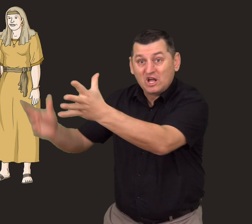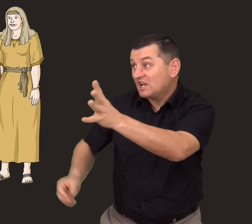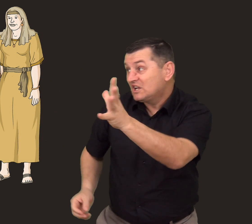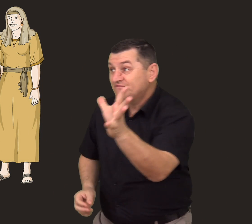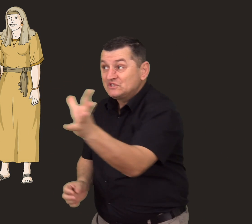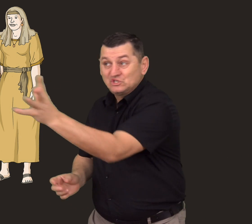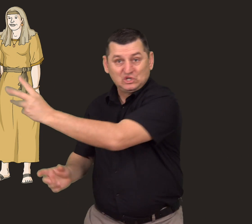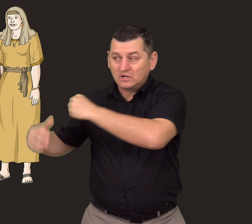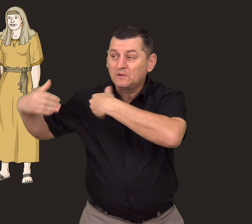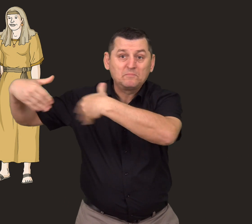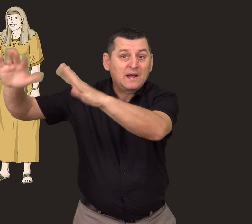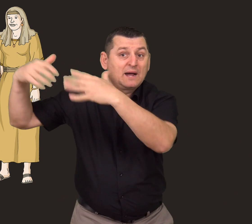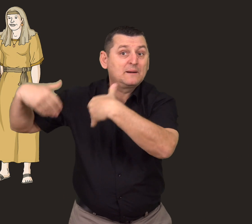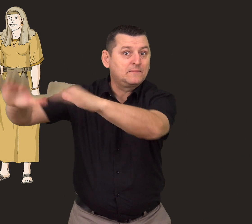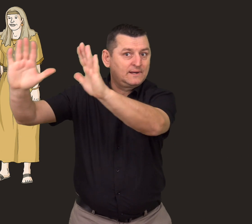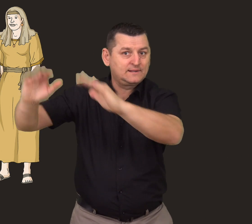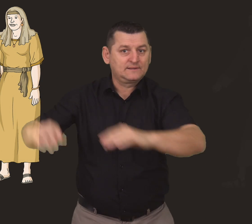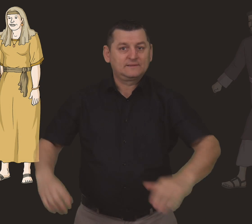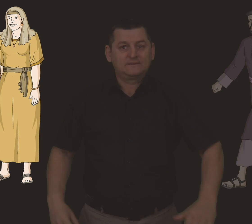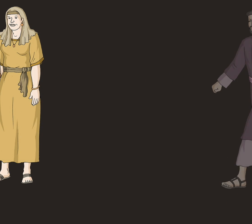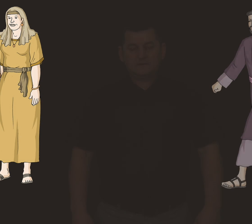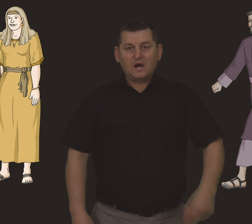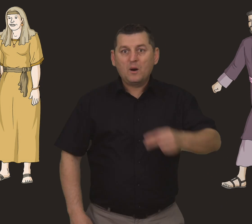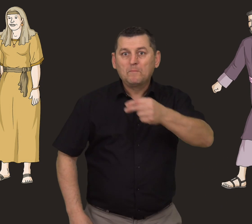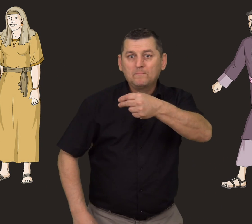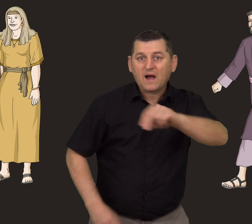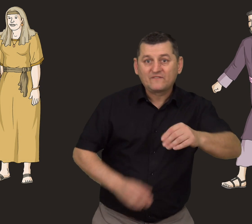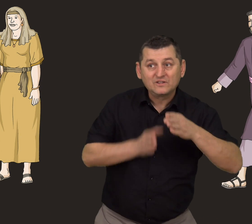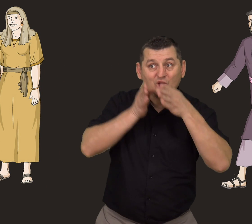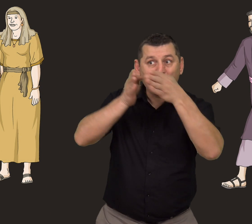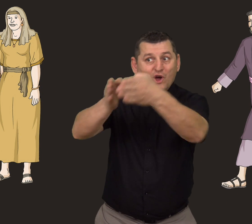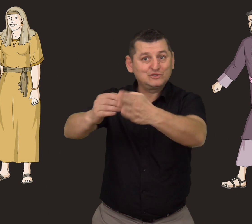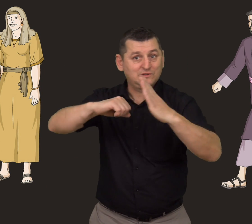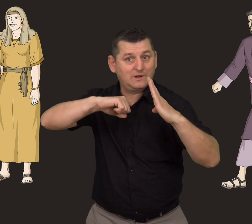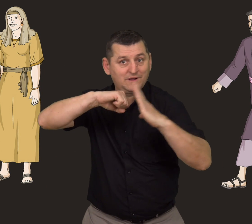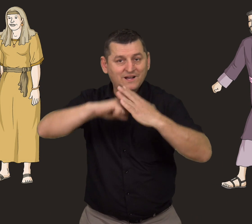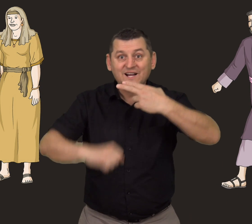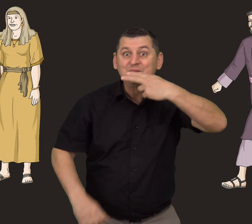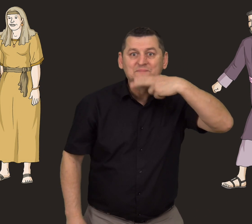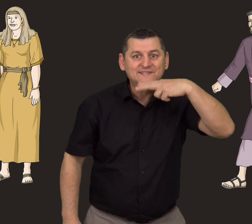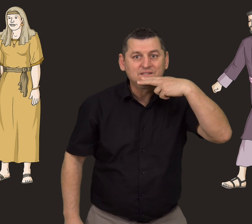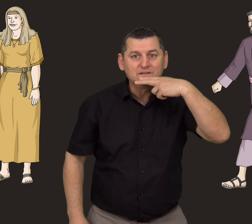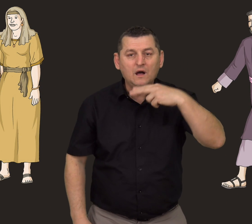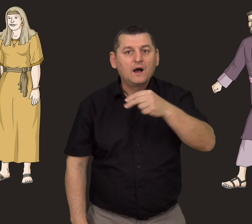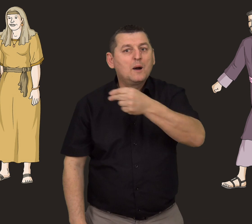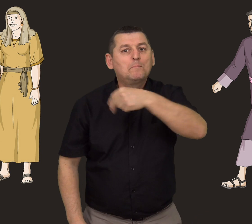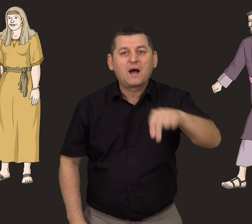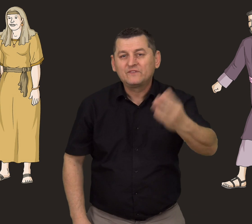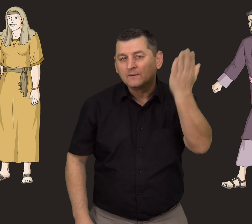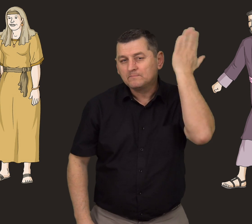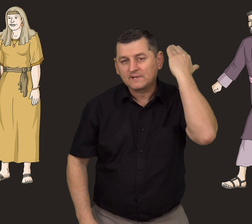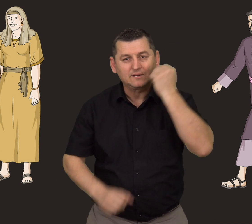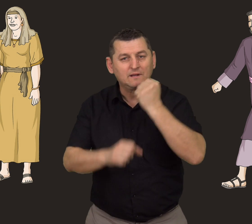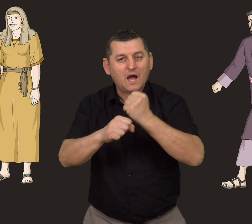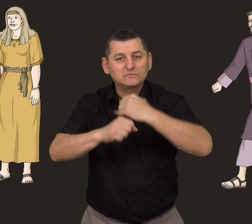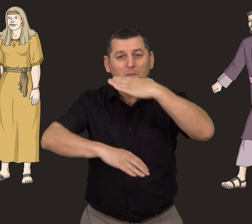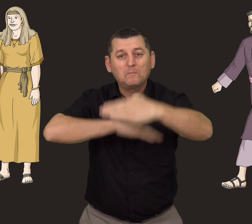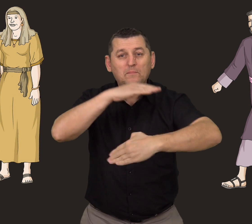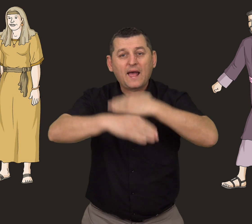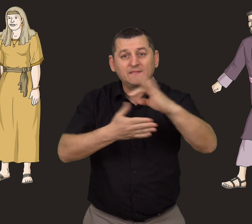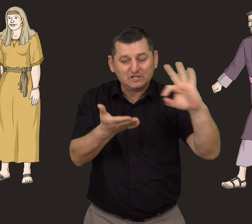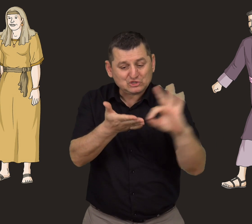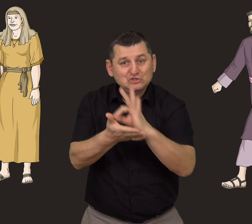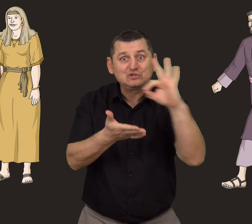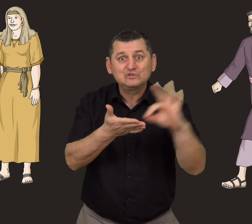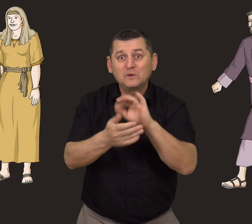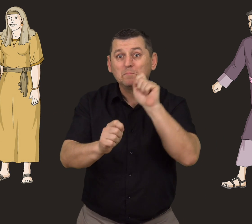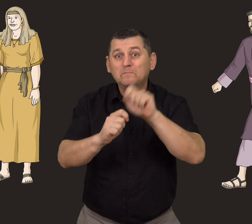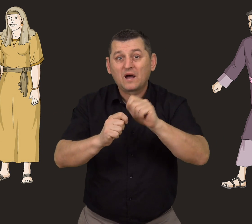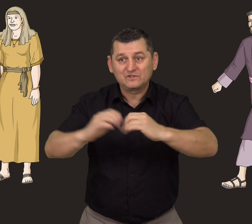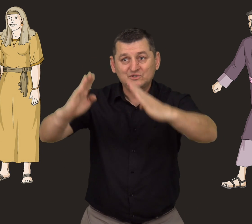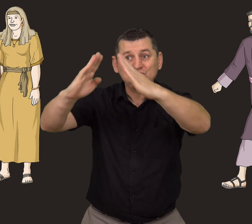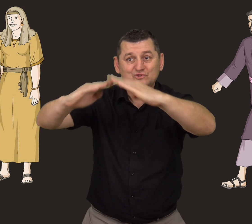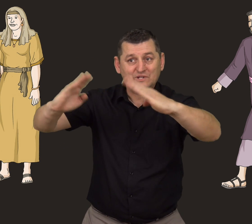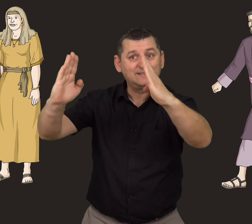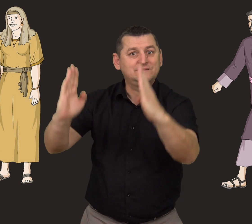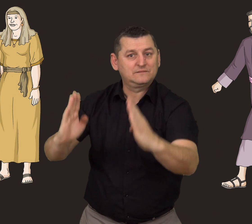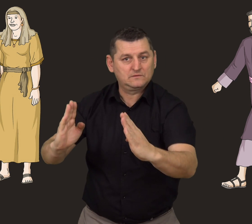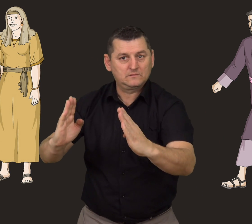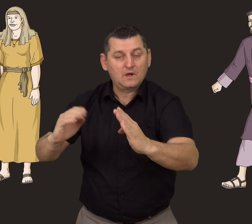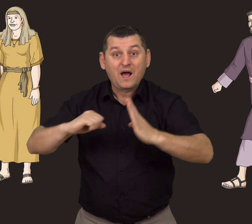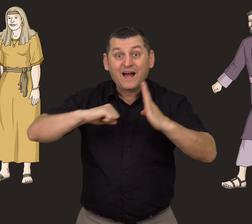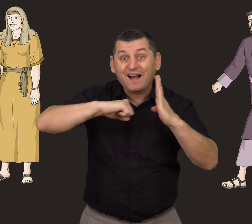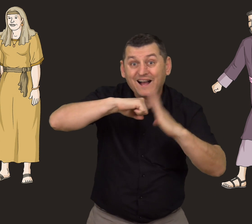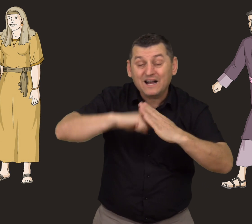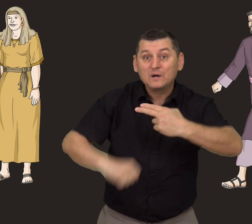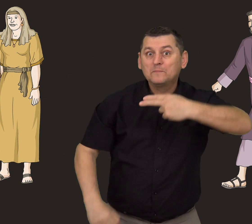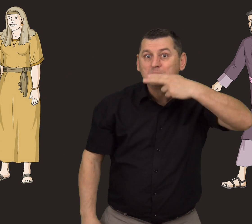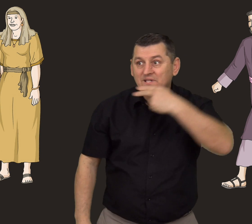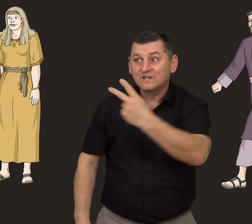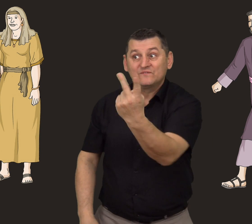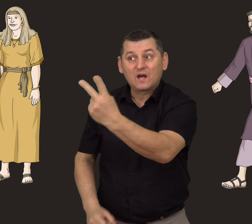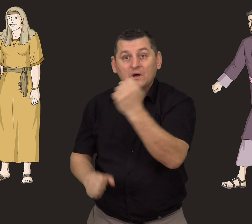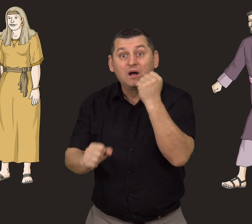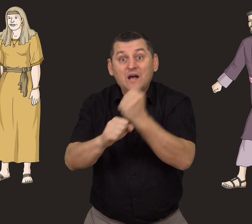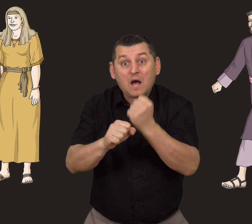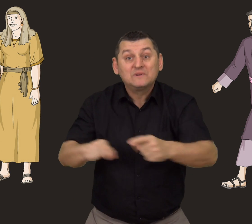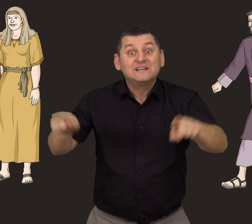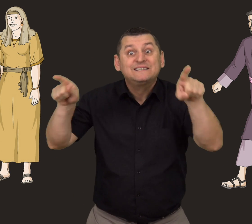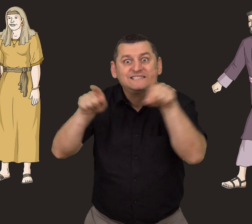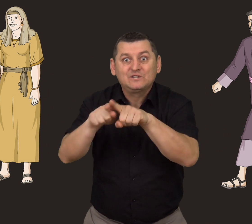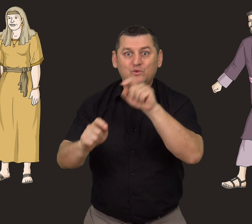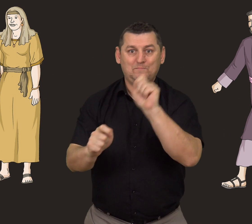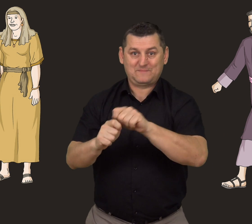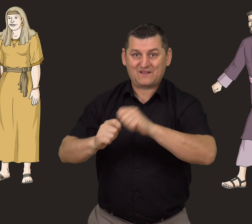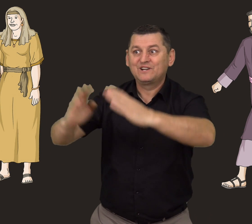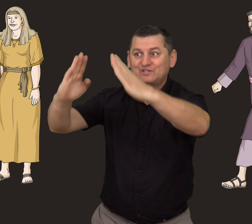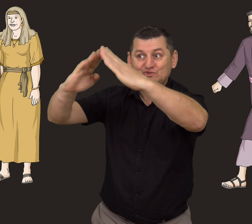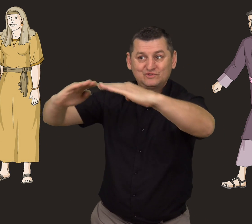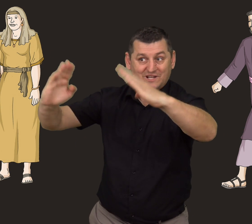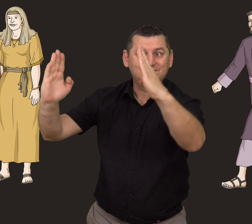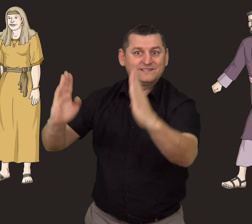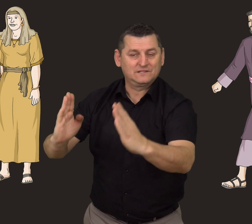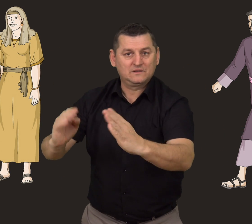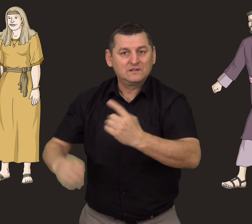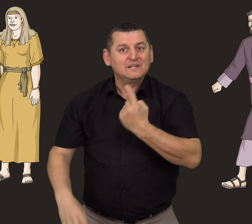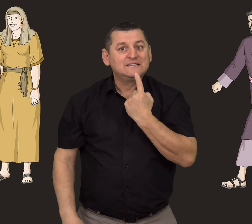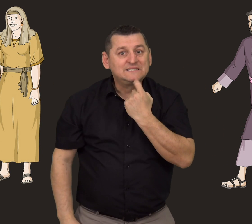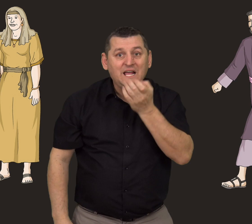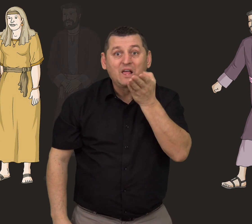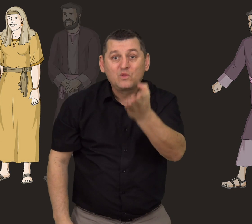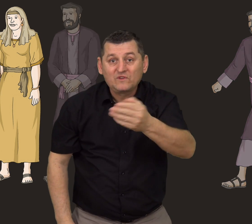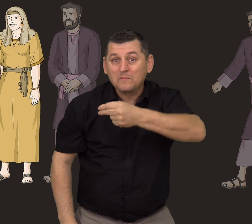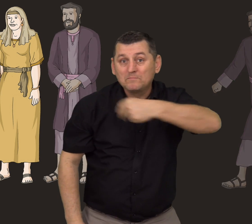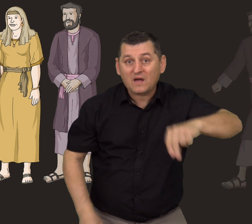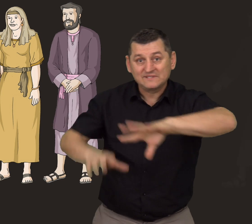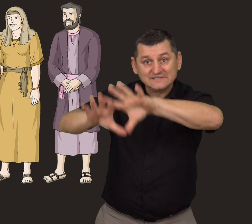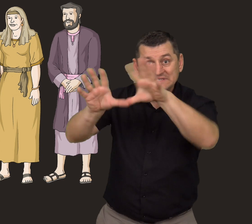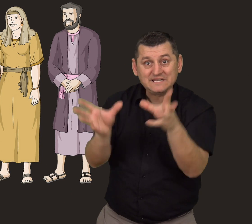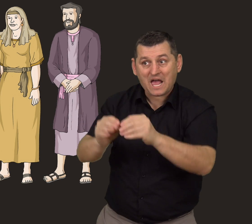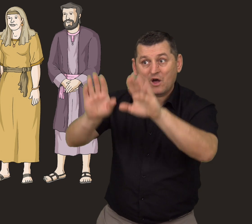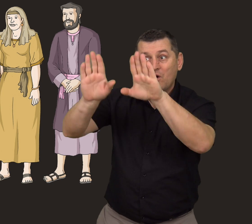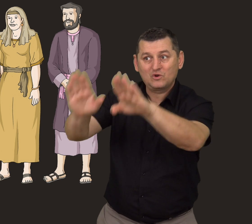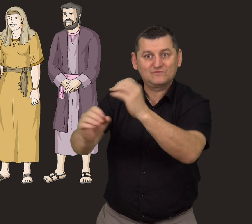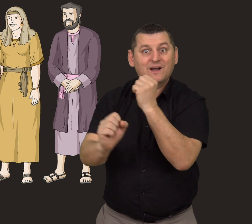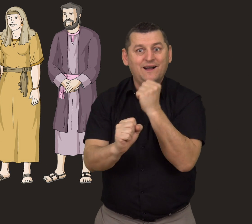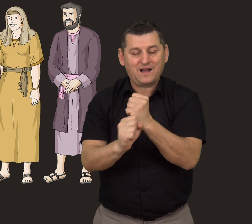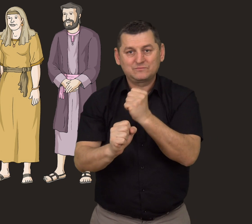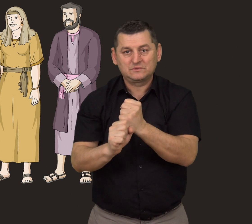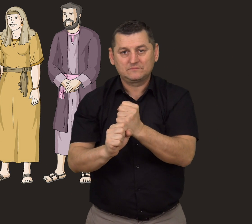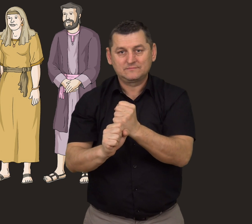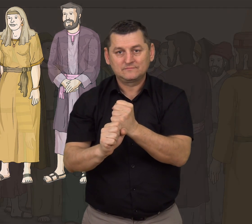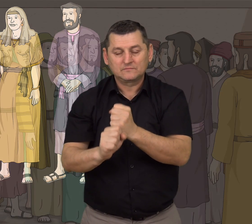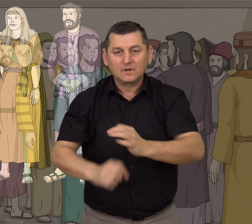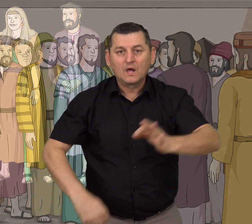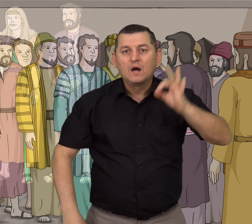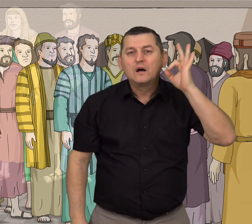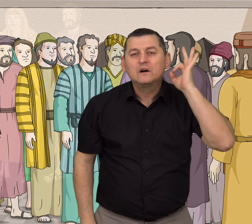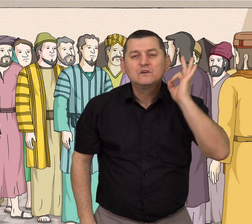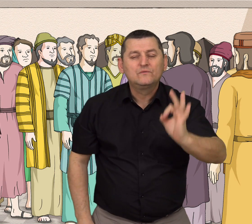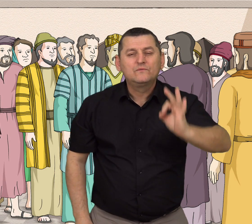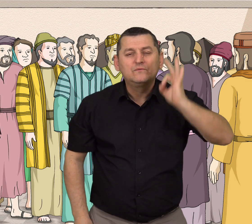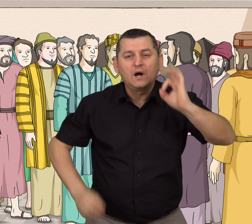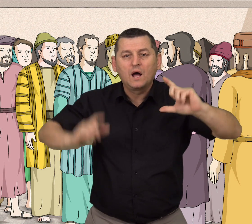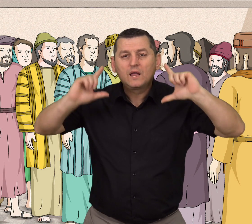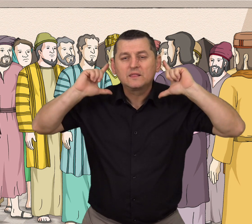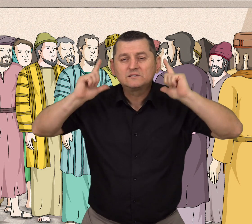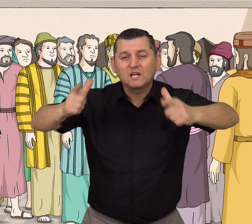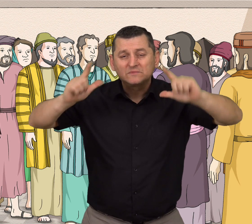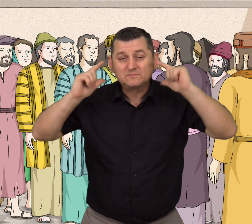Paul went to visit them, and he stayed and worked with them because they were tentmakers by trade, just as he was.